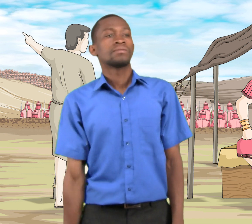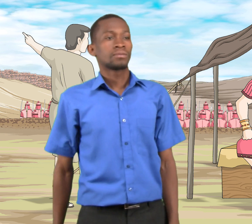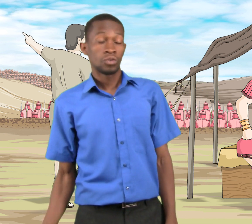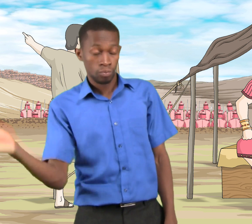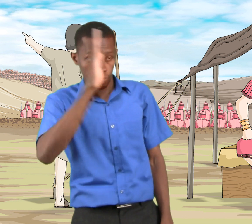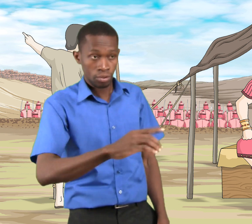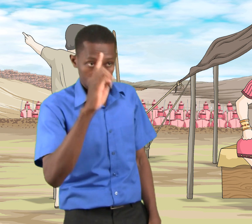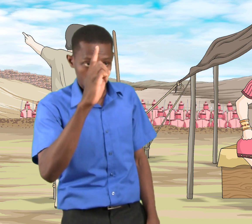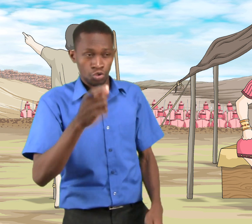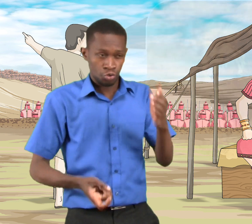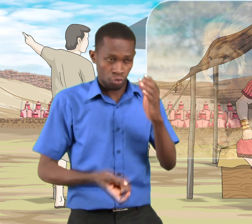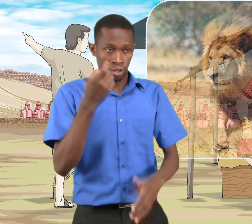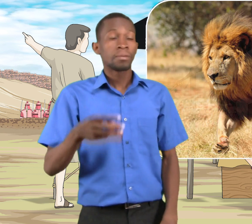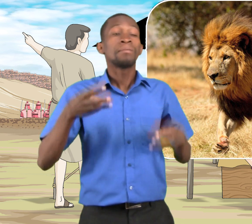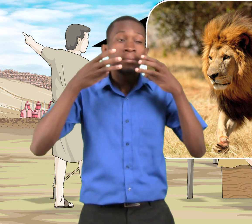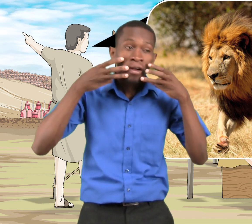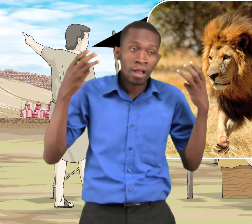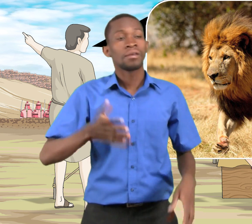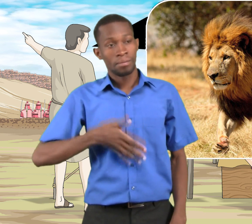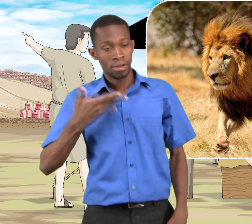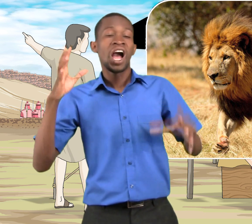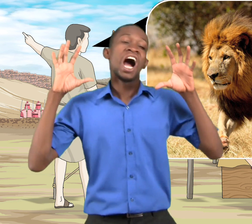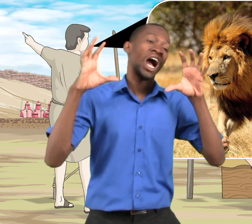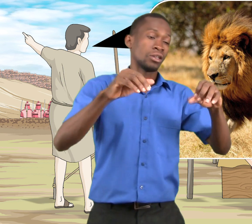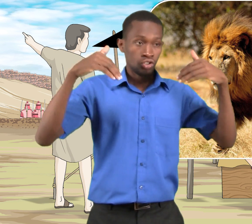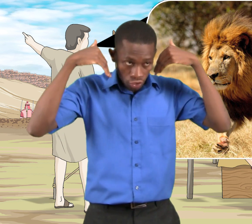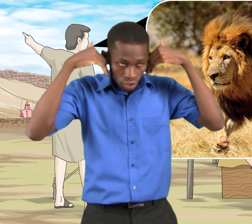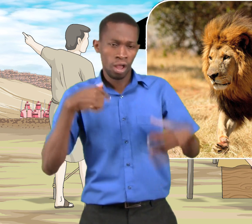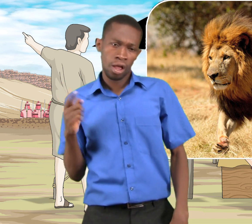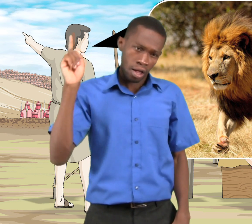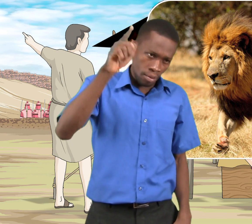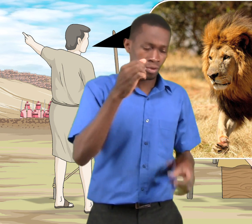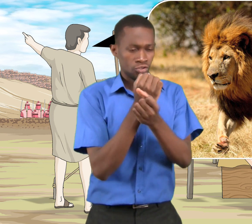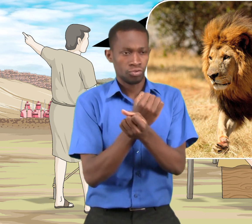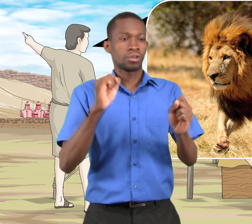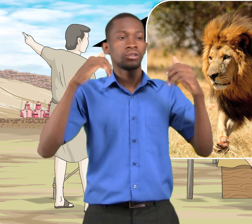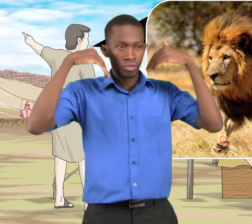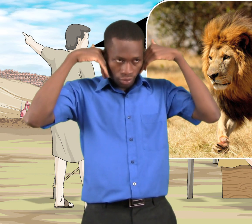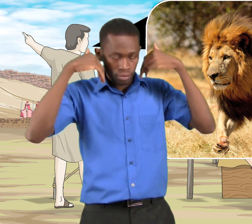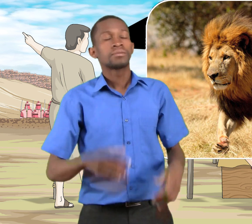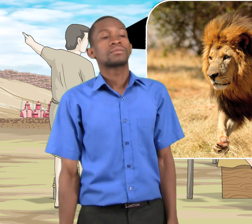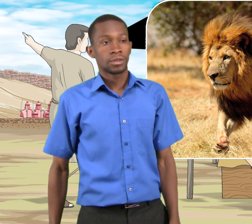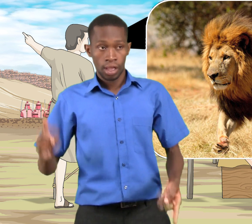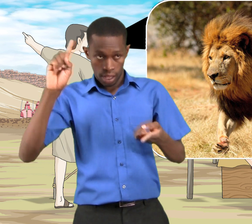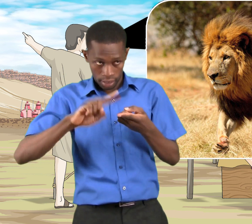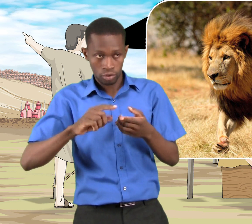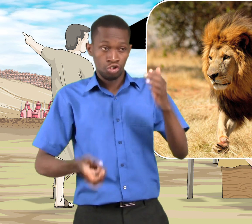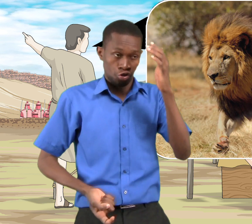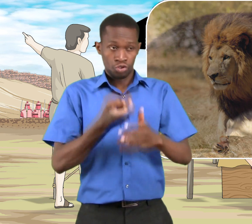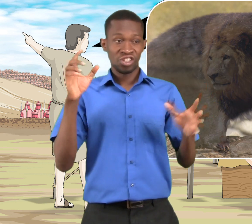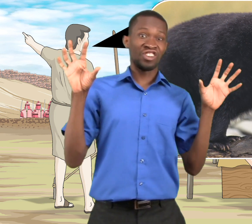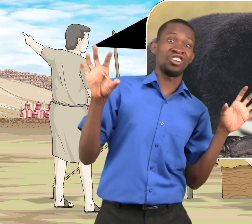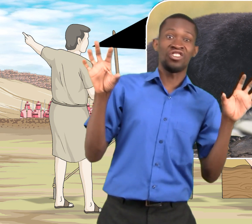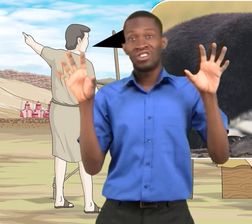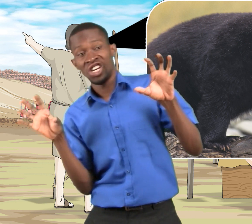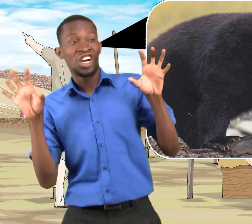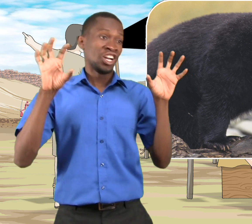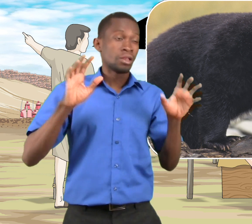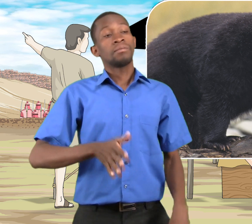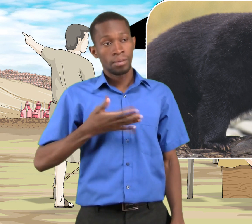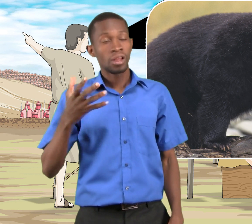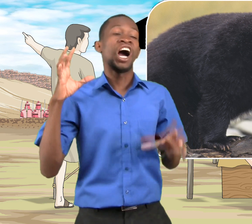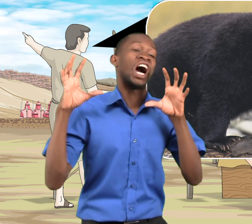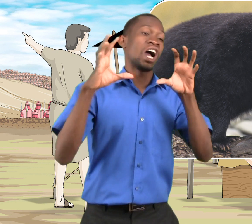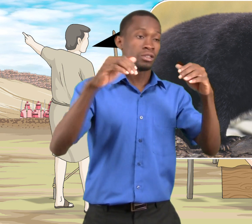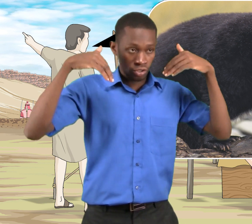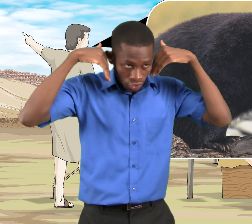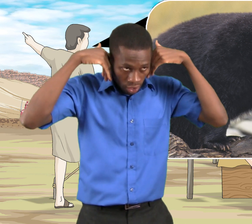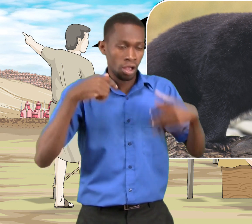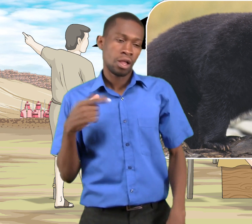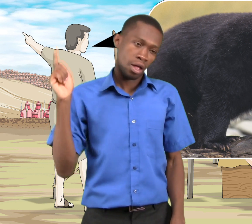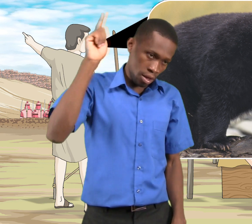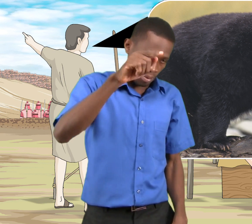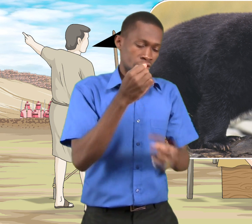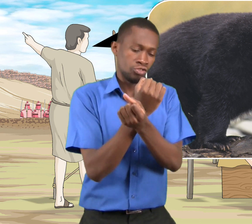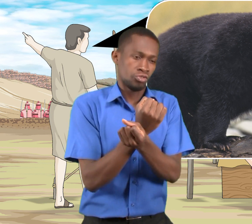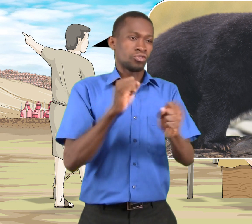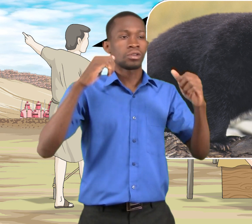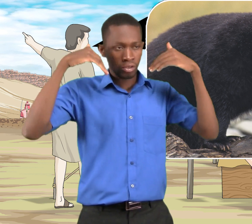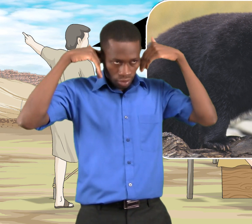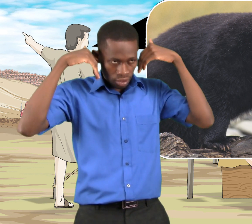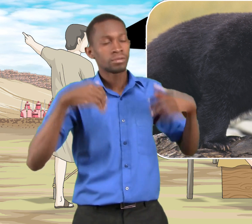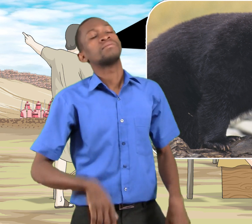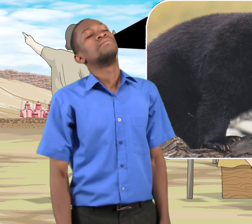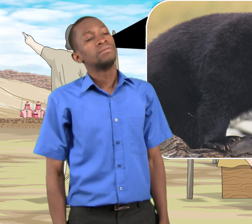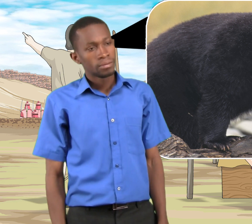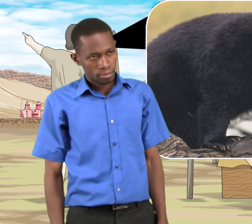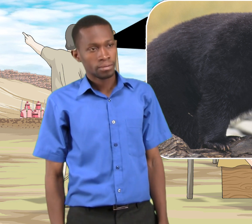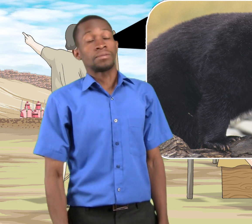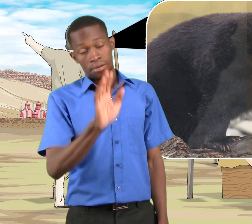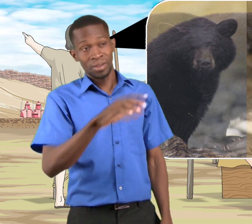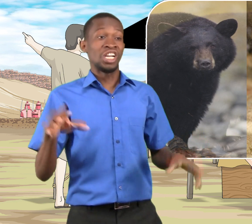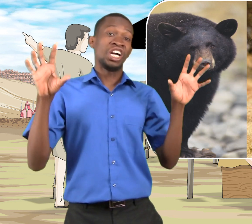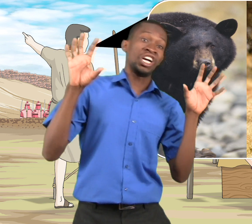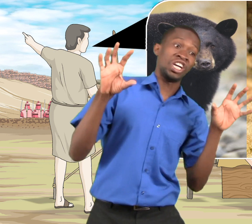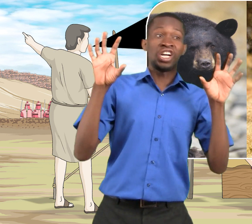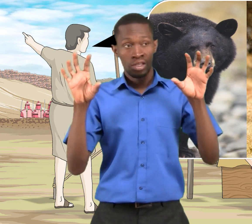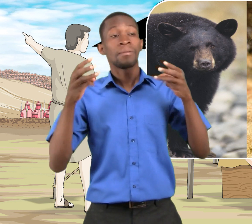David replied, “Your servant has been tending his father’s sheep, and whenever a lion or a bear came and carried off a lamb from the flock, I went after it, struck it down, and delivered the lamb from its mouth. If it reared up against me, I would grab it by its fur, strike it down, and kill it.